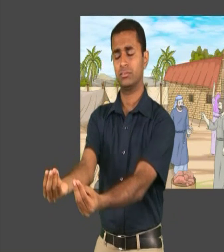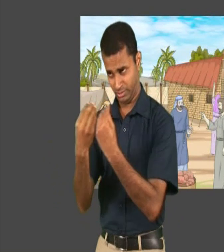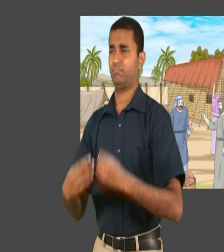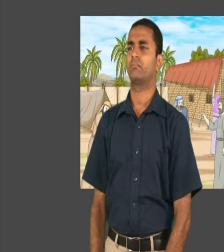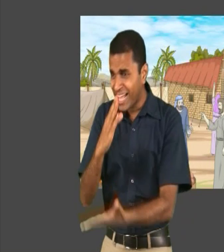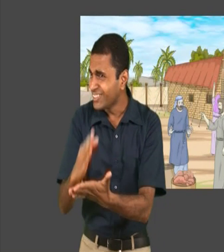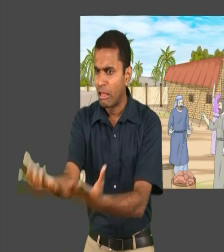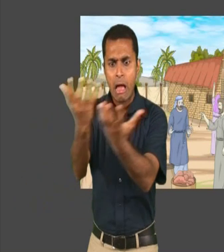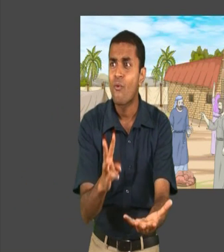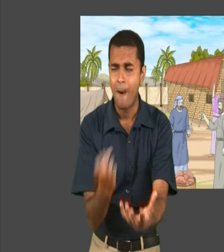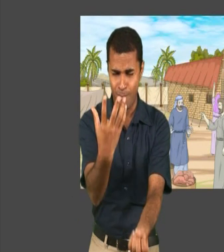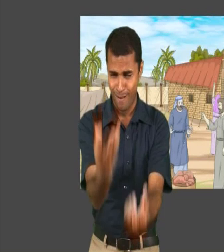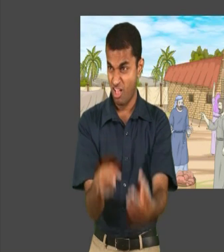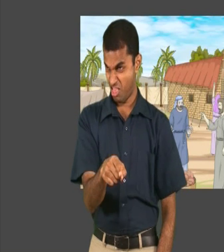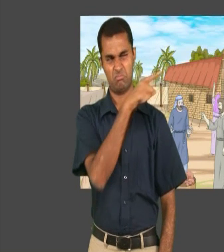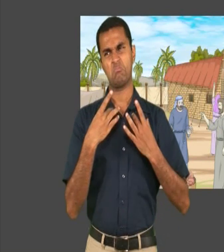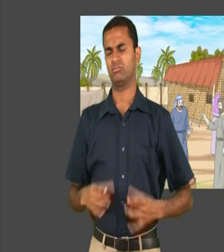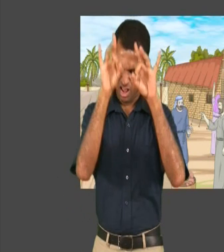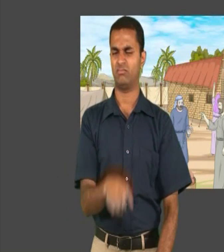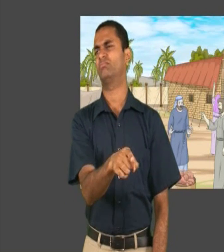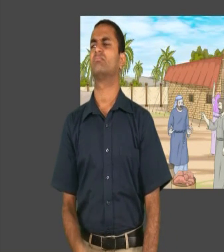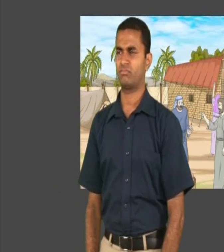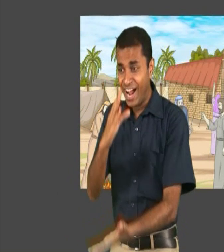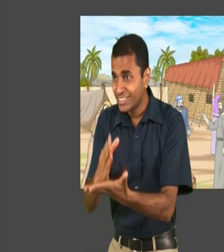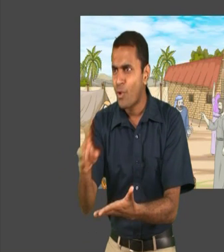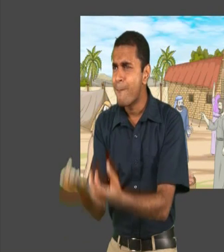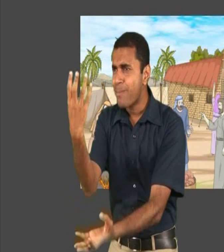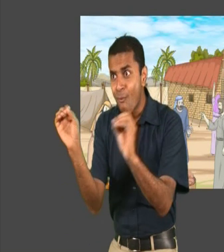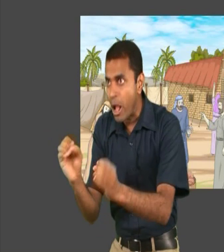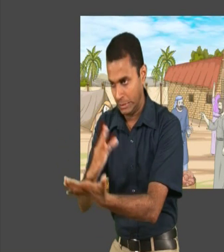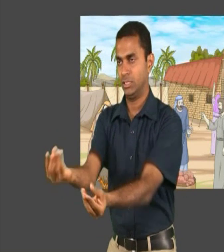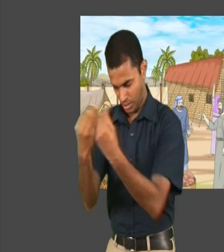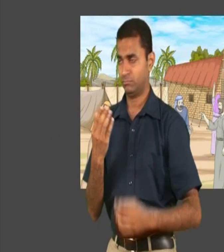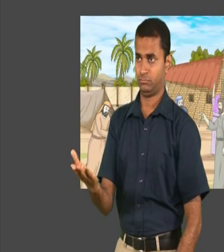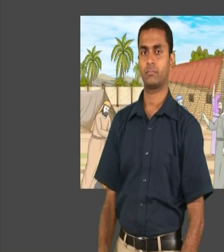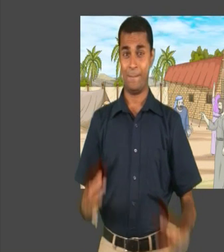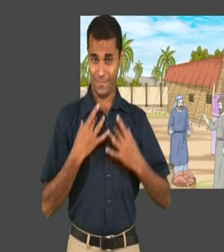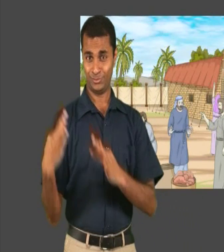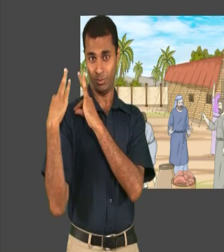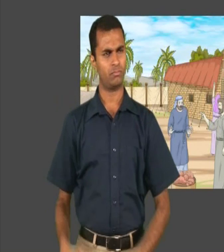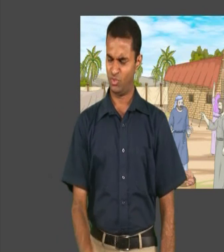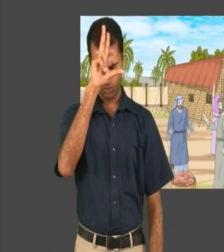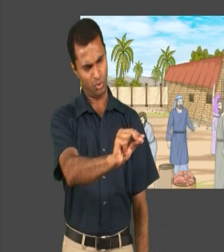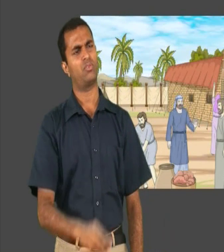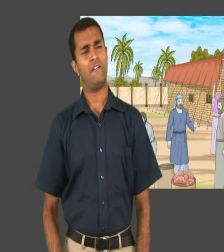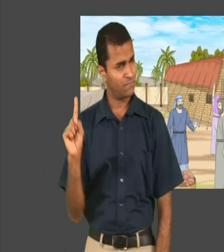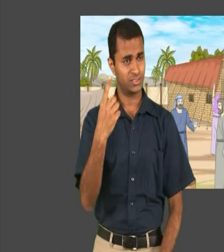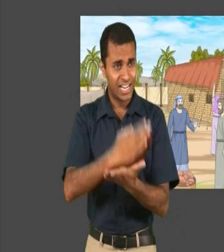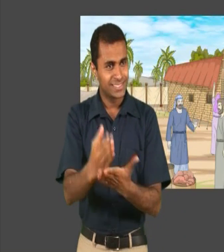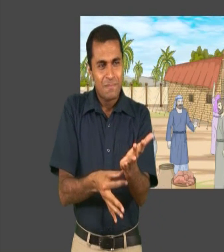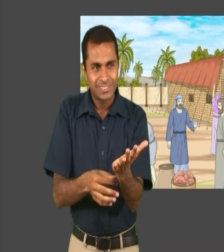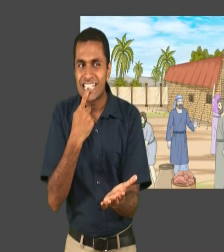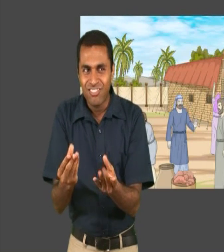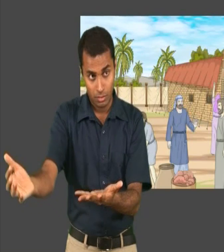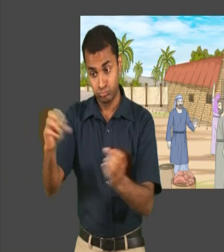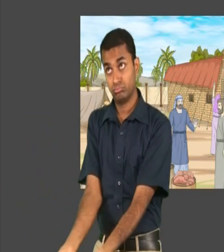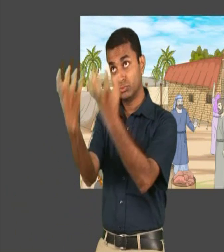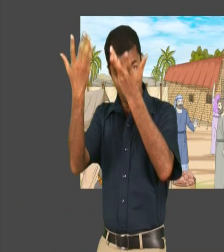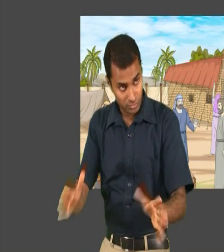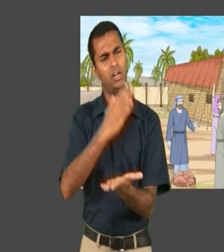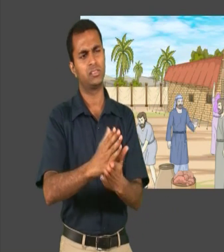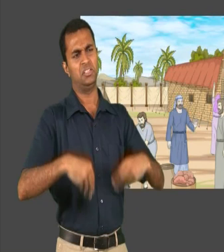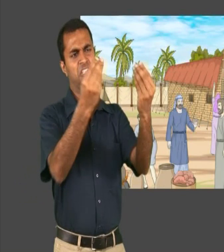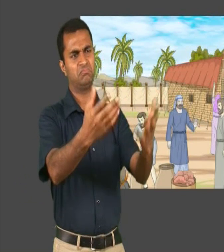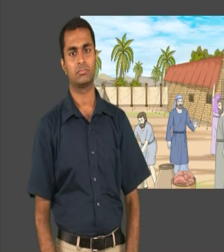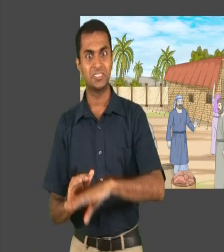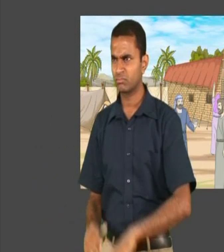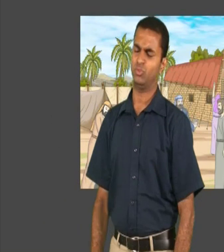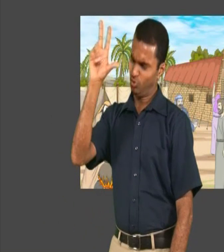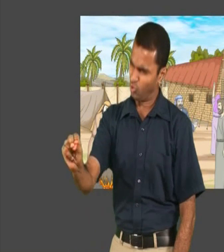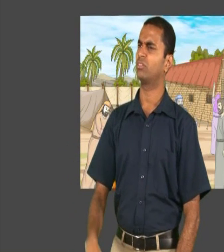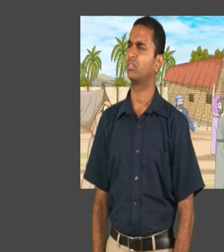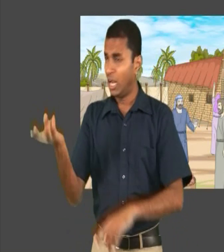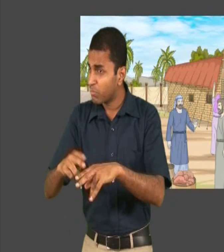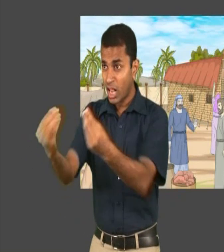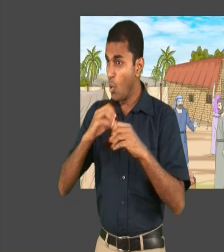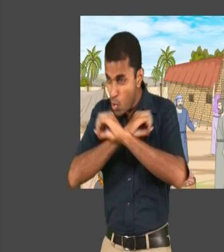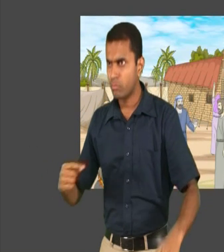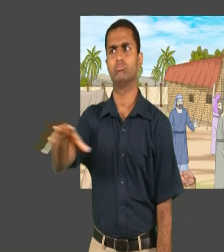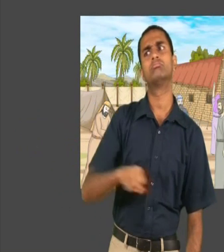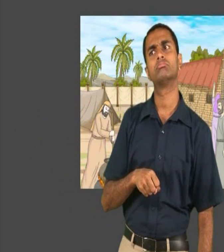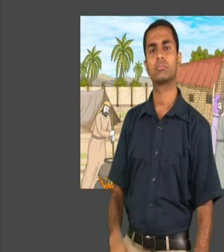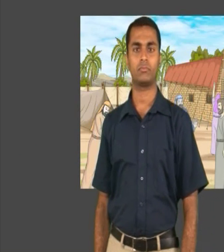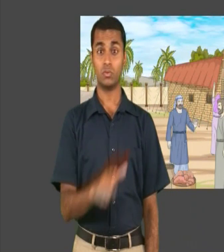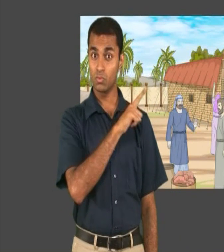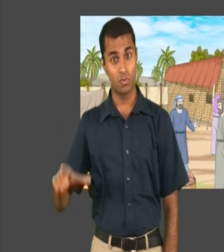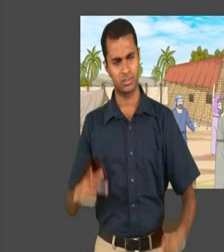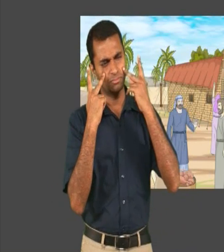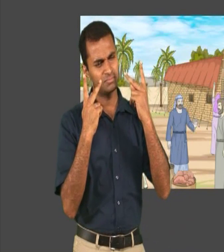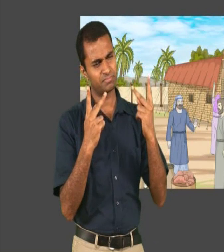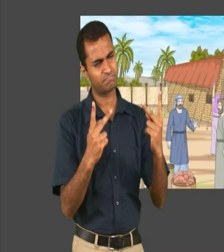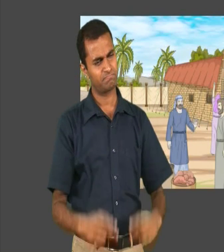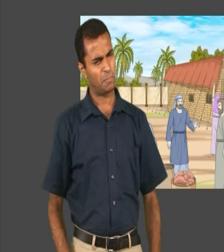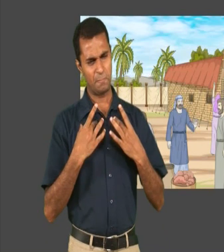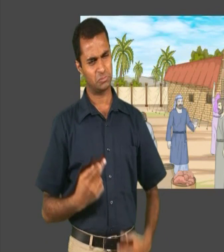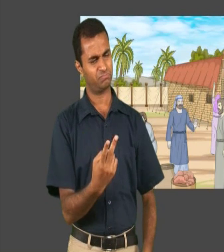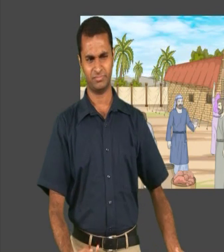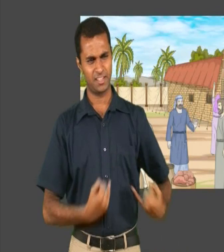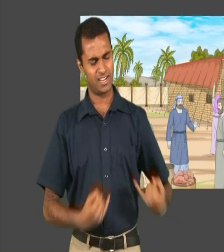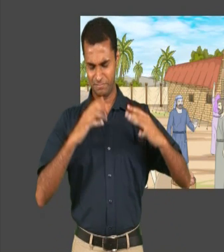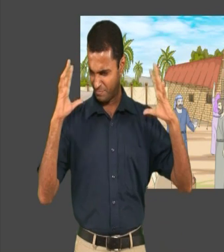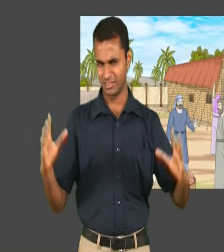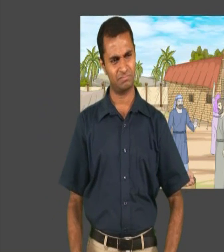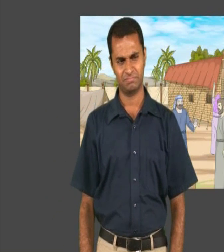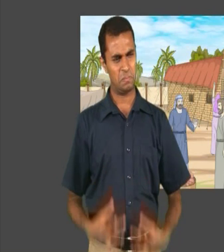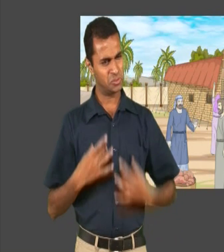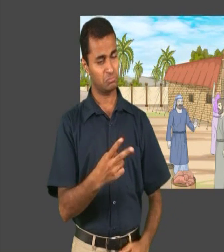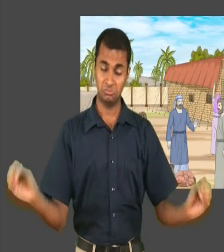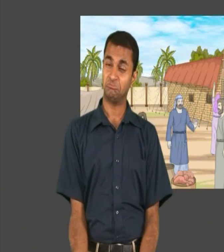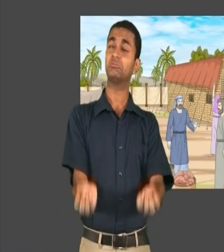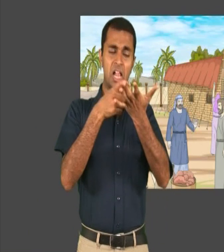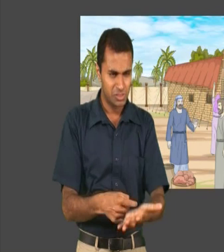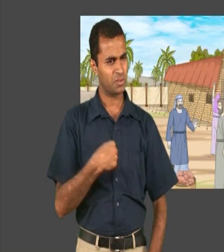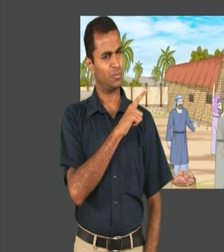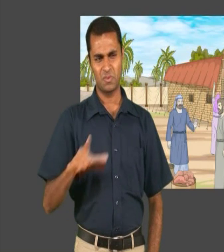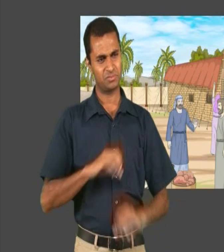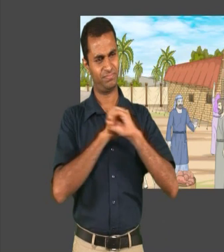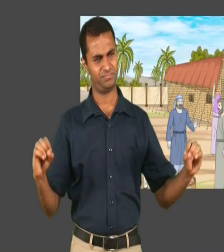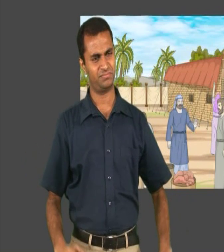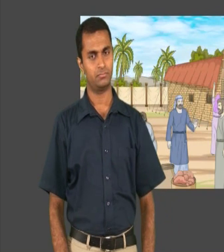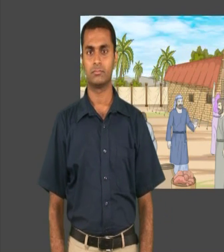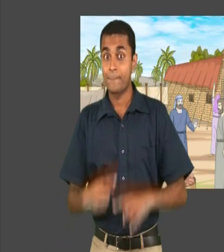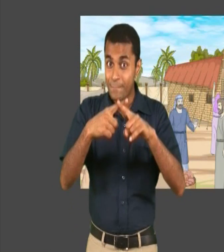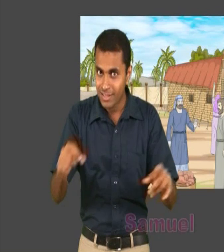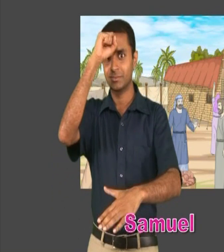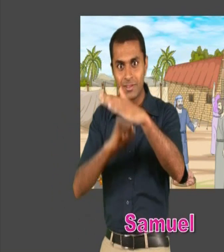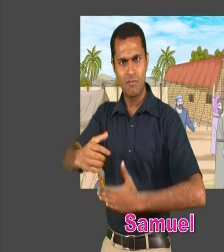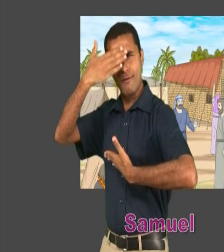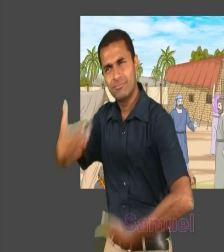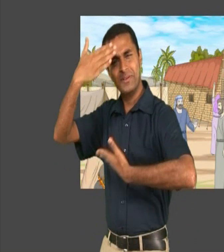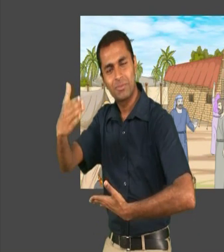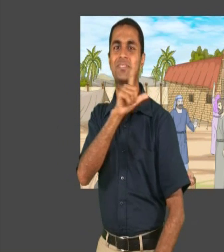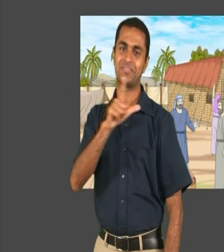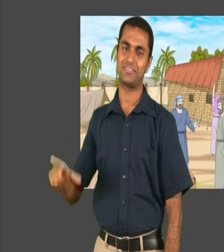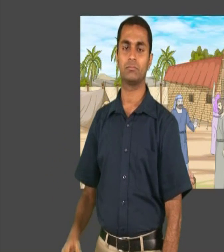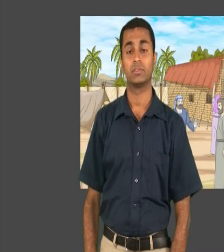And if any man said to him, “The fat must be burned first; then you may take whatever you want,” the servant would reply, “No, you must give it to me right now. If you refuse, I will take it by force!” Thus the sin of these young men was severe in the sight of the LORD, for they were treating the LORD’s offering with contempt.